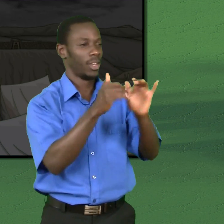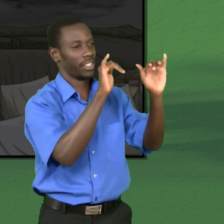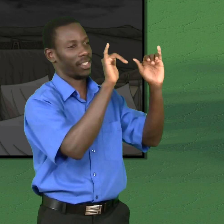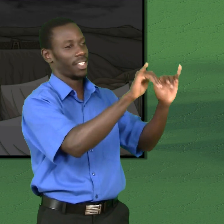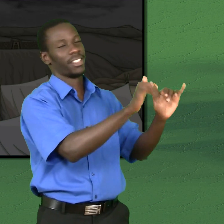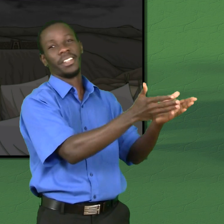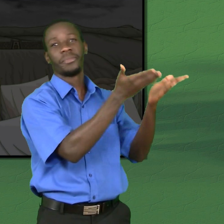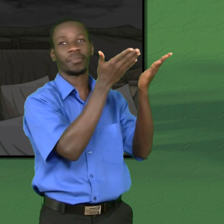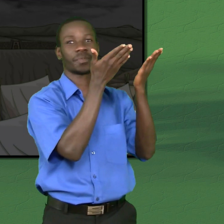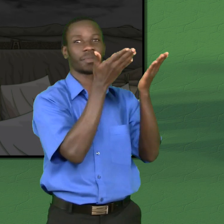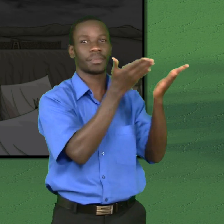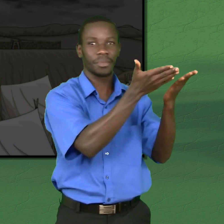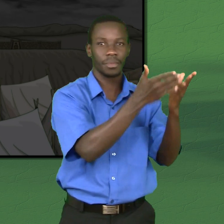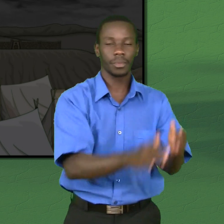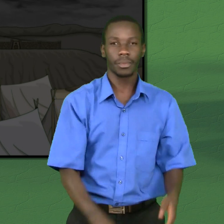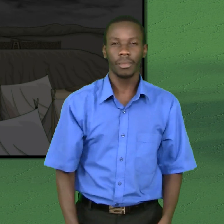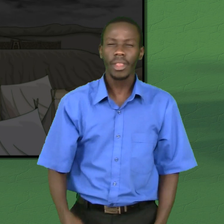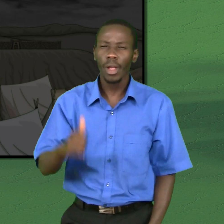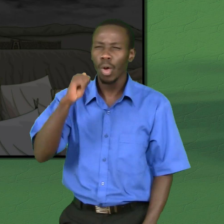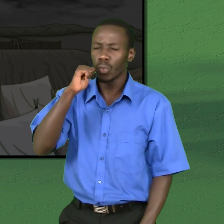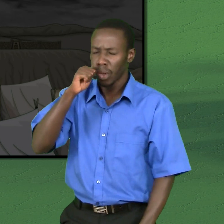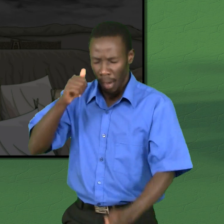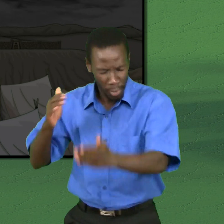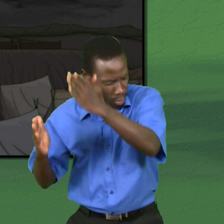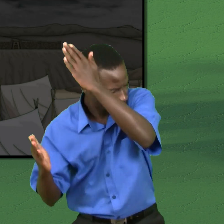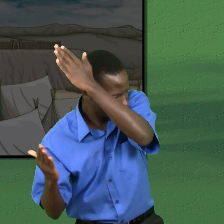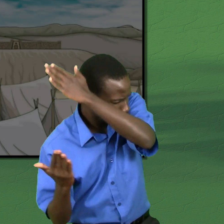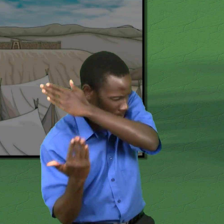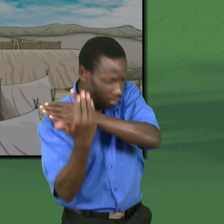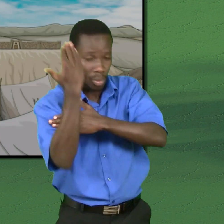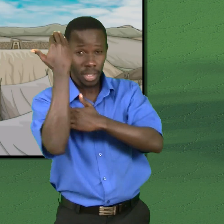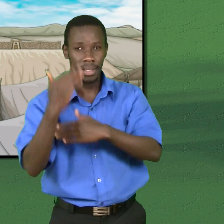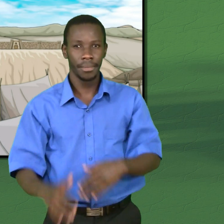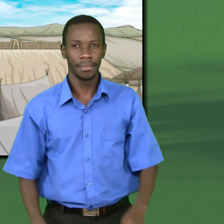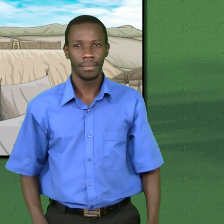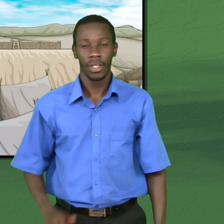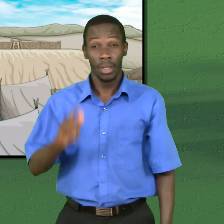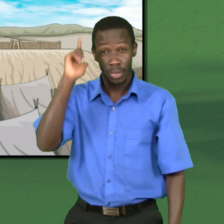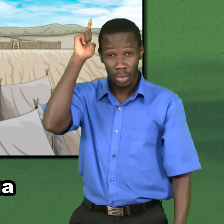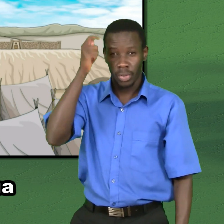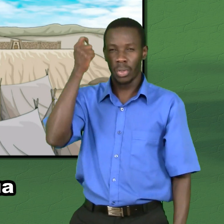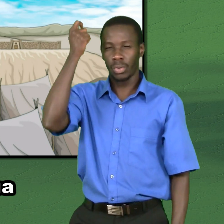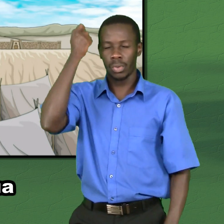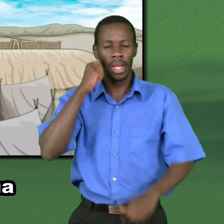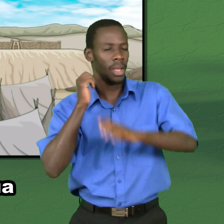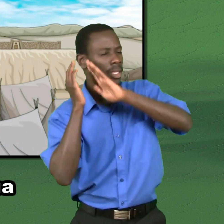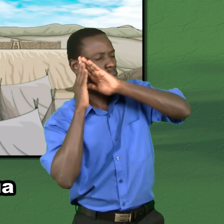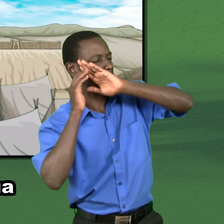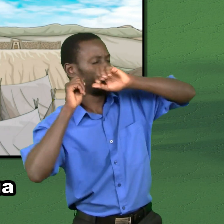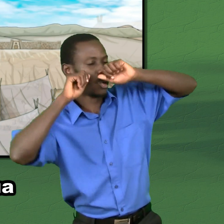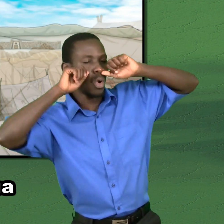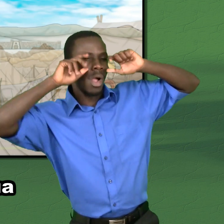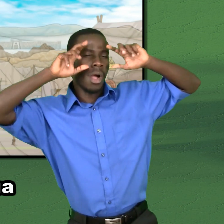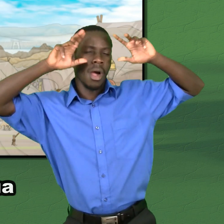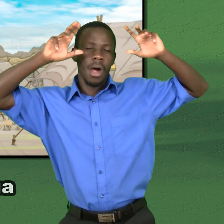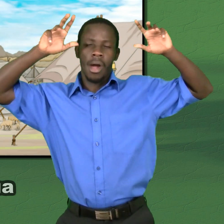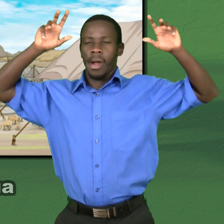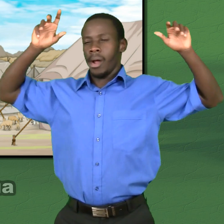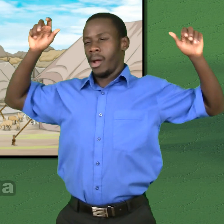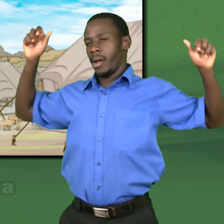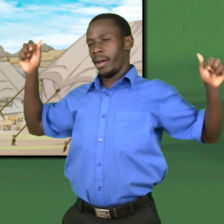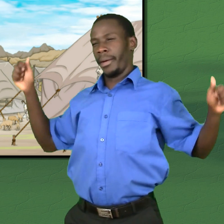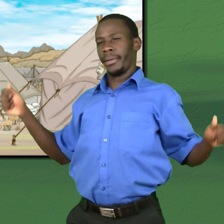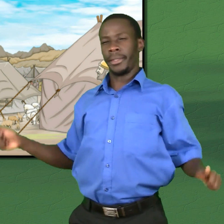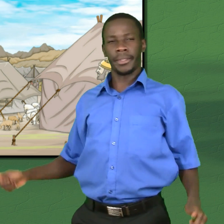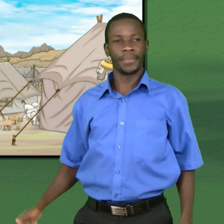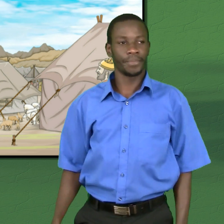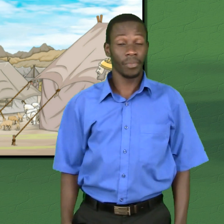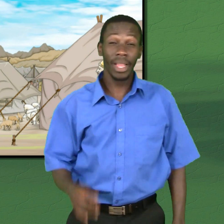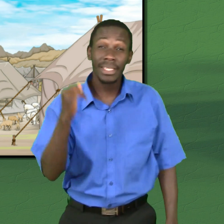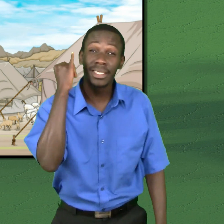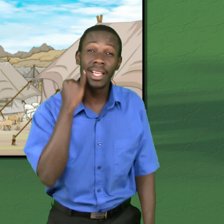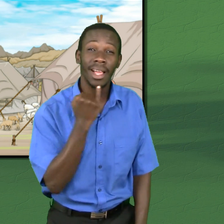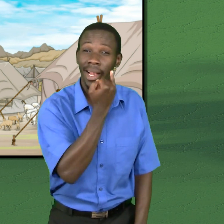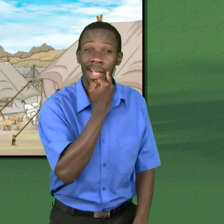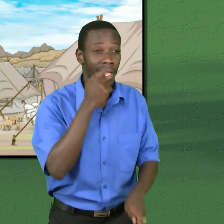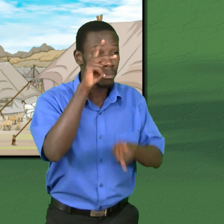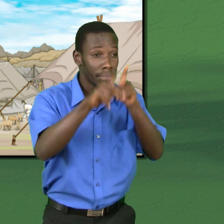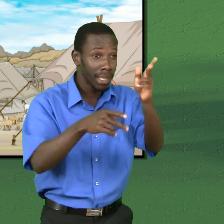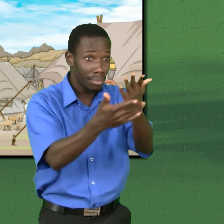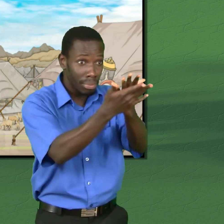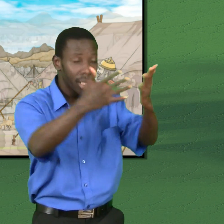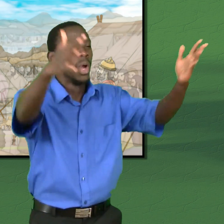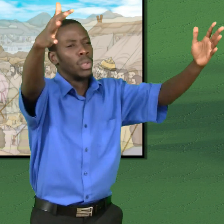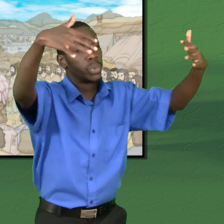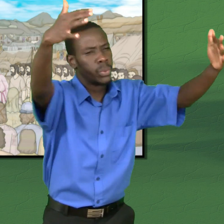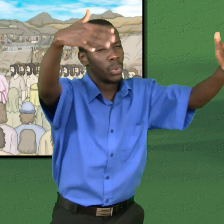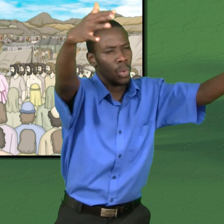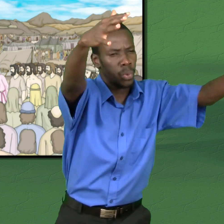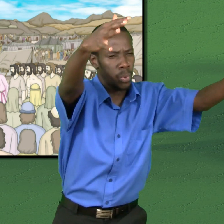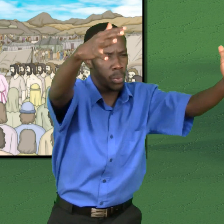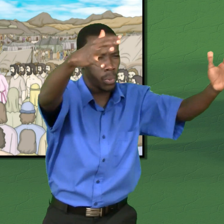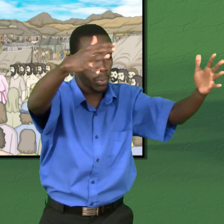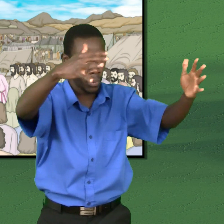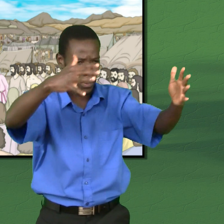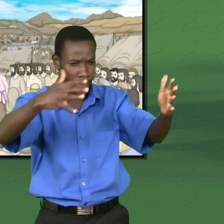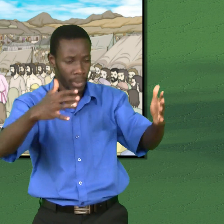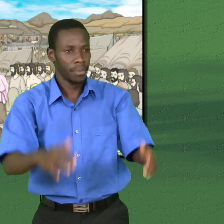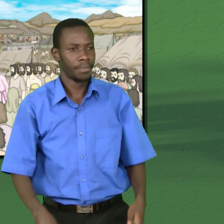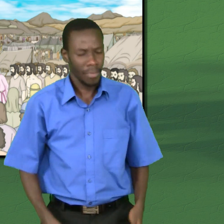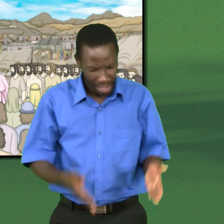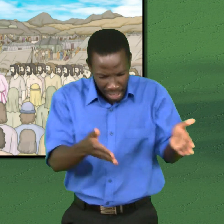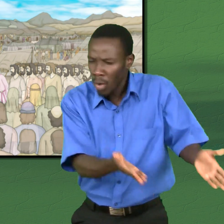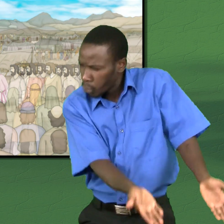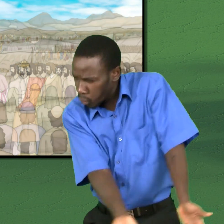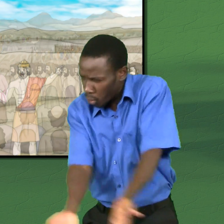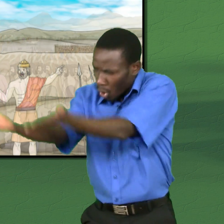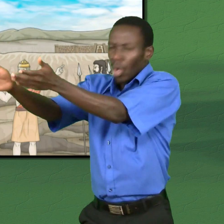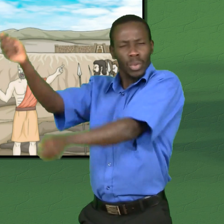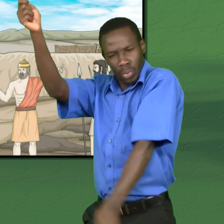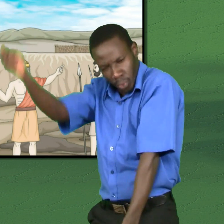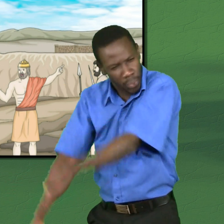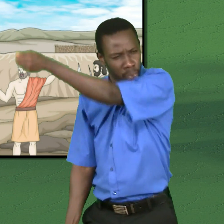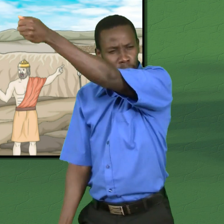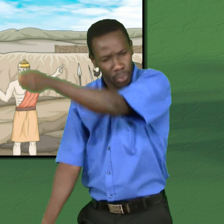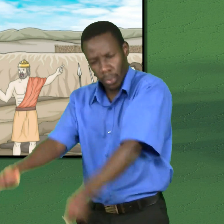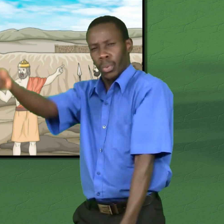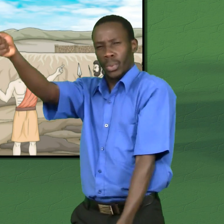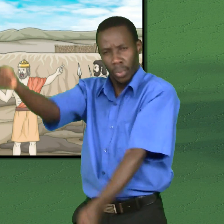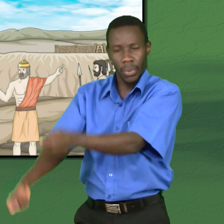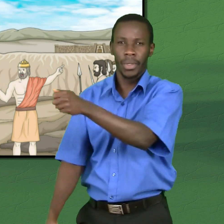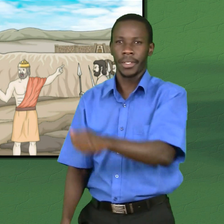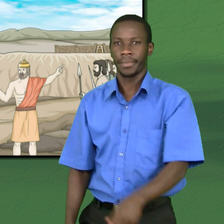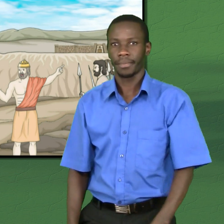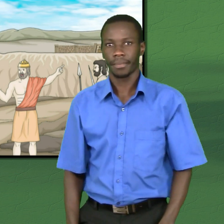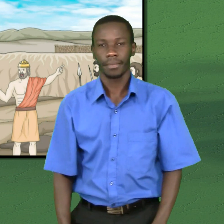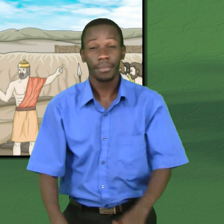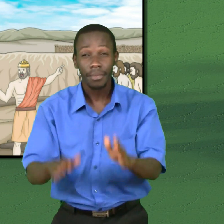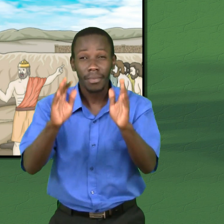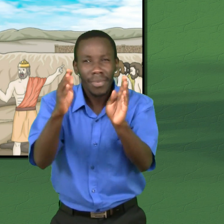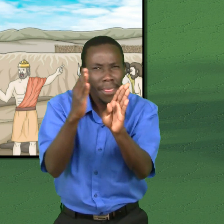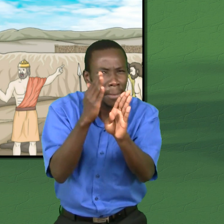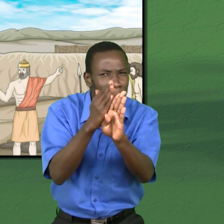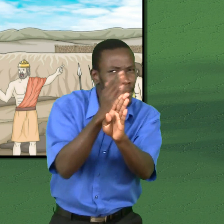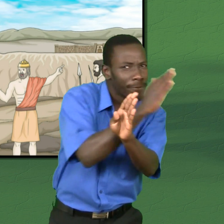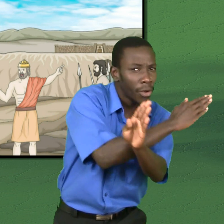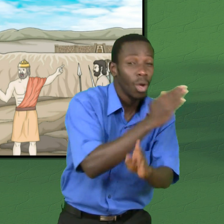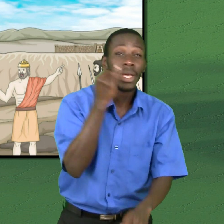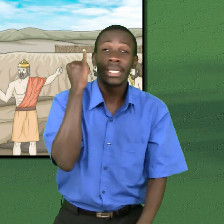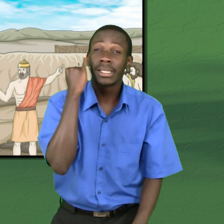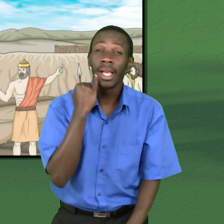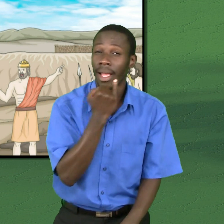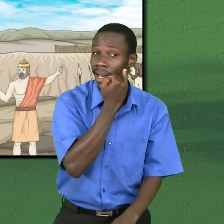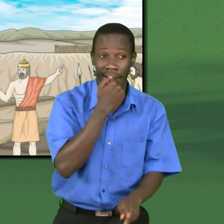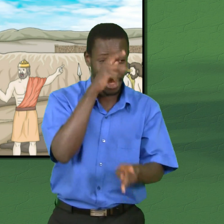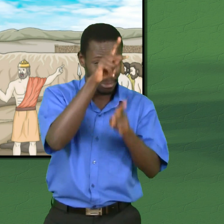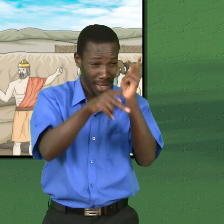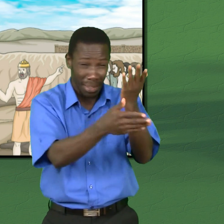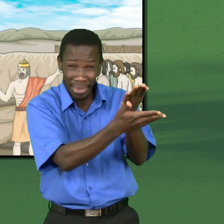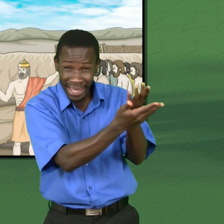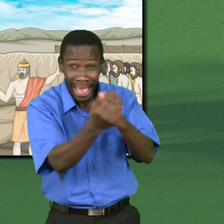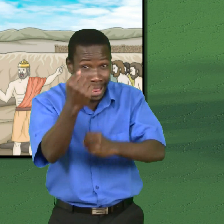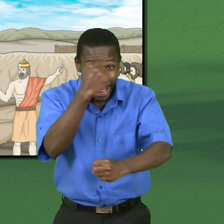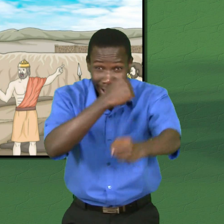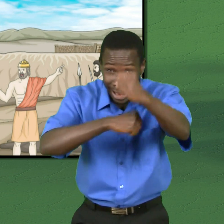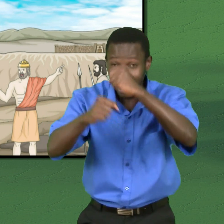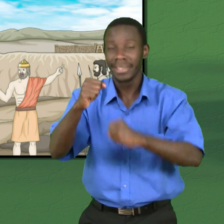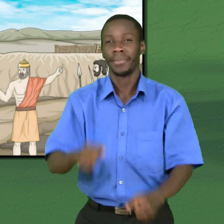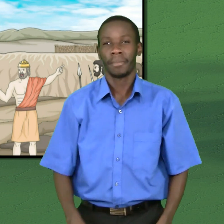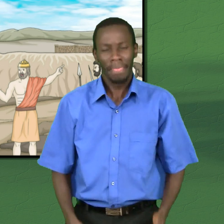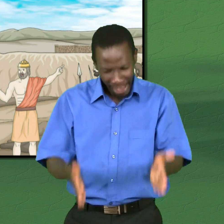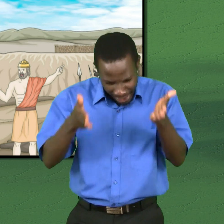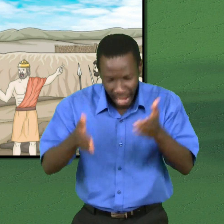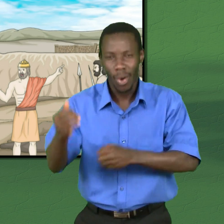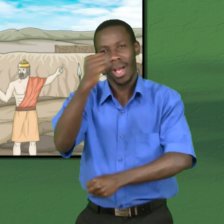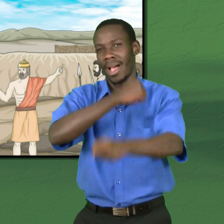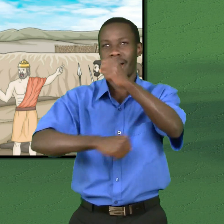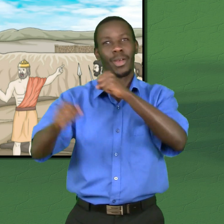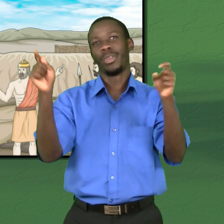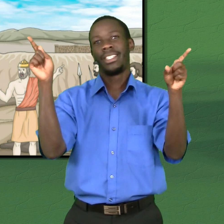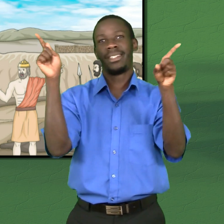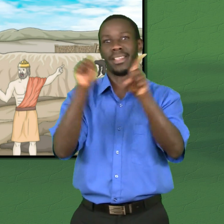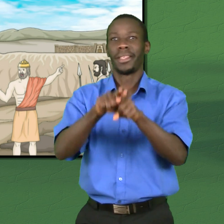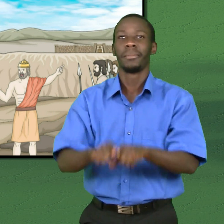Joshua got up early the next morning, and the priests took the ark of the LORD.